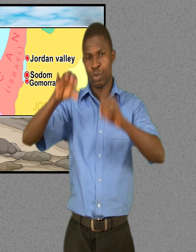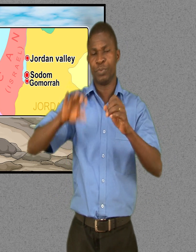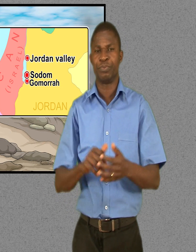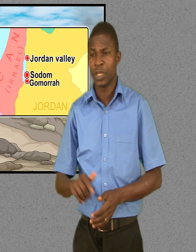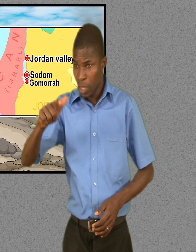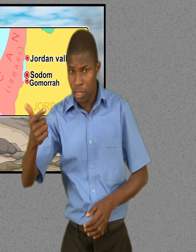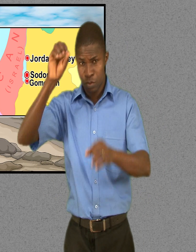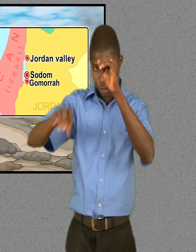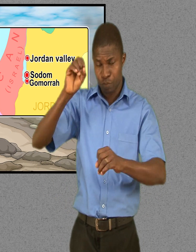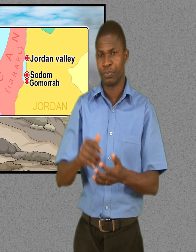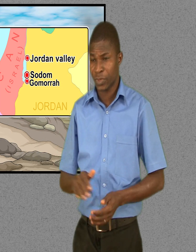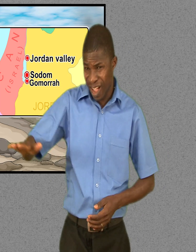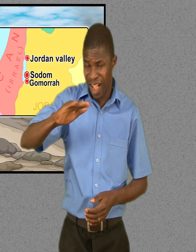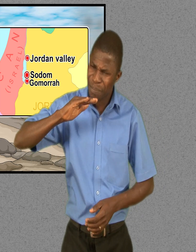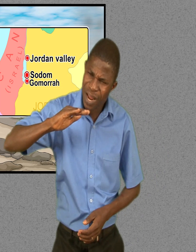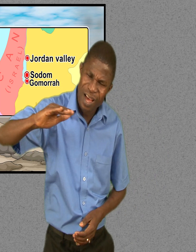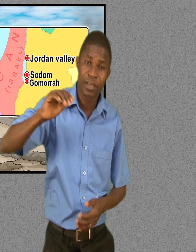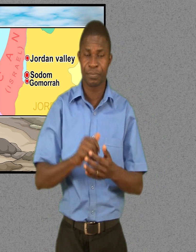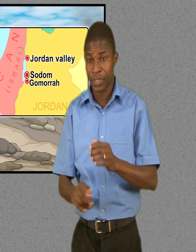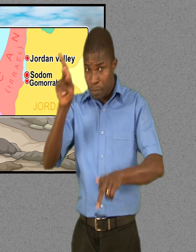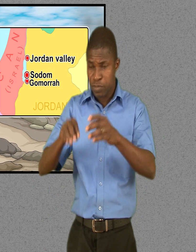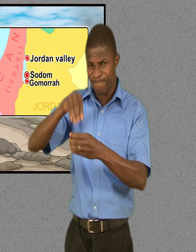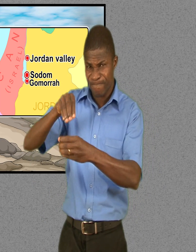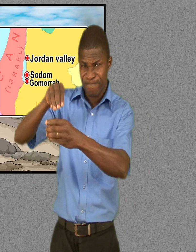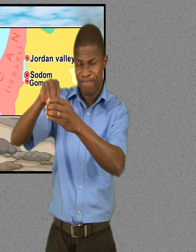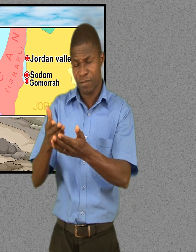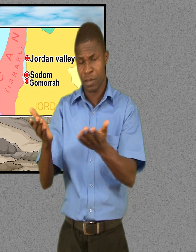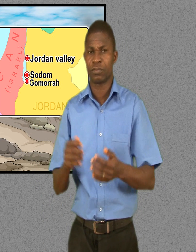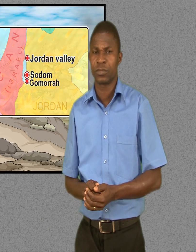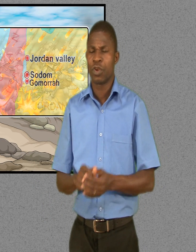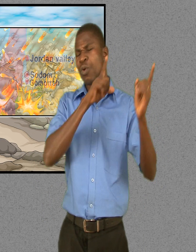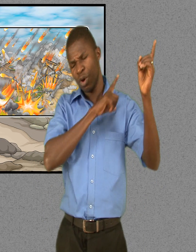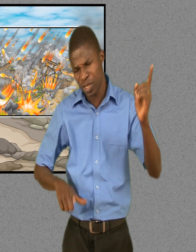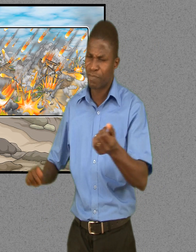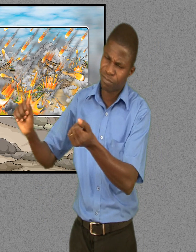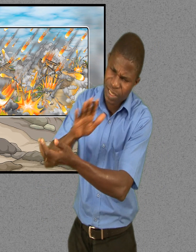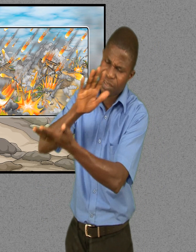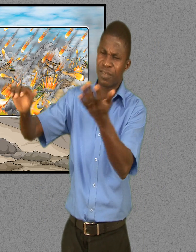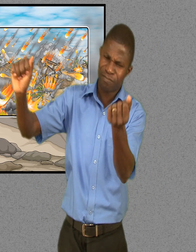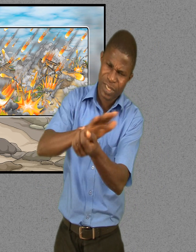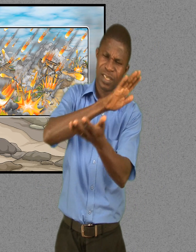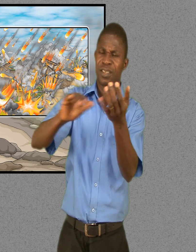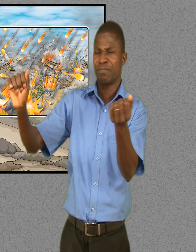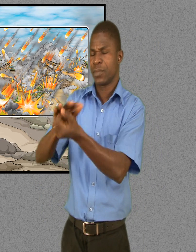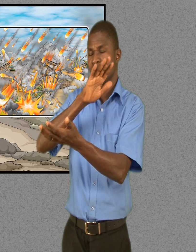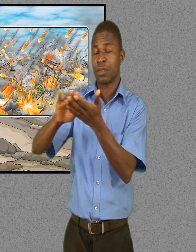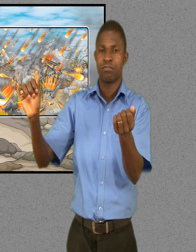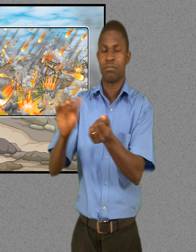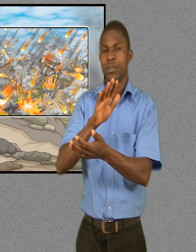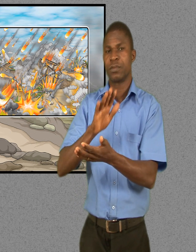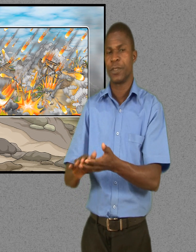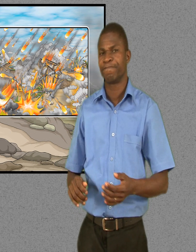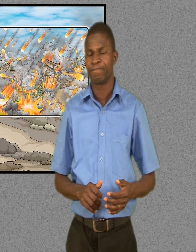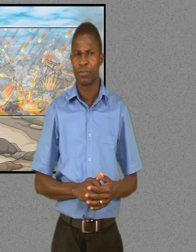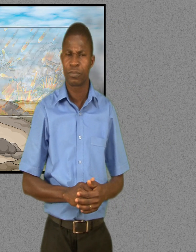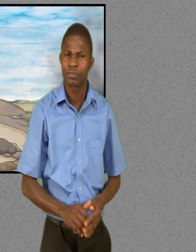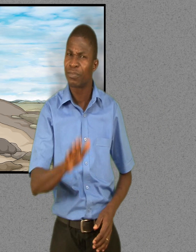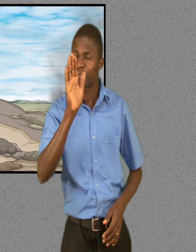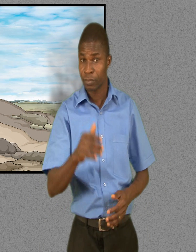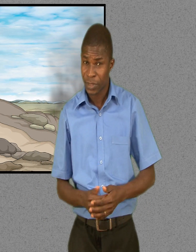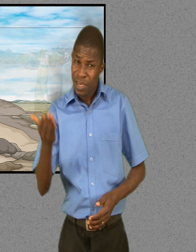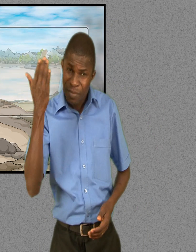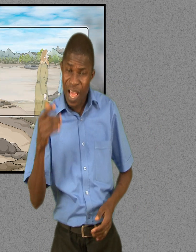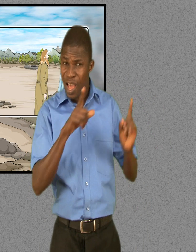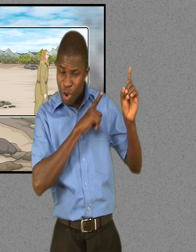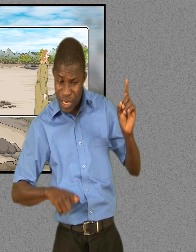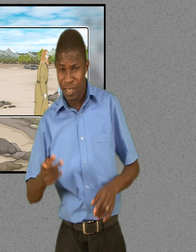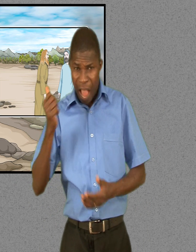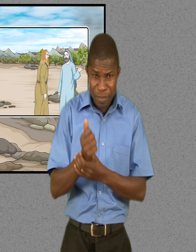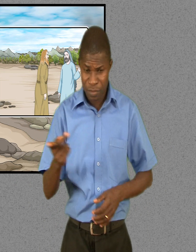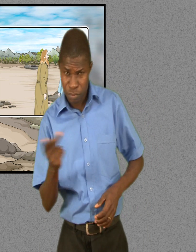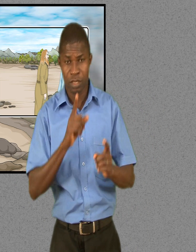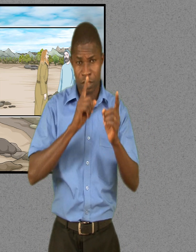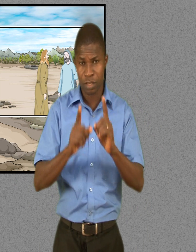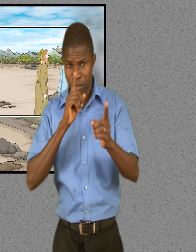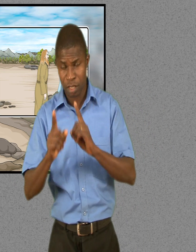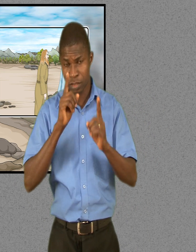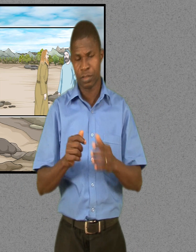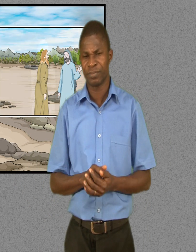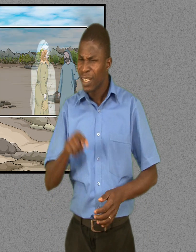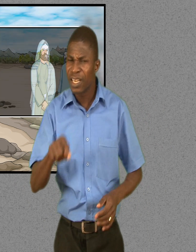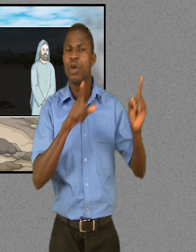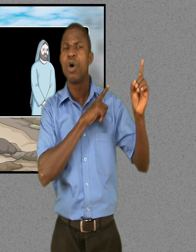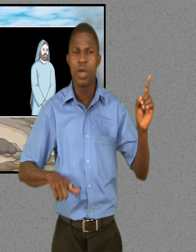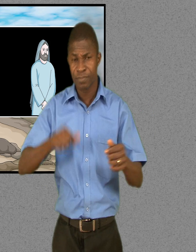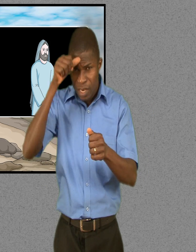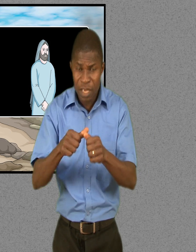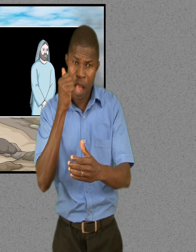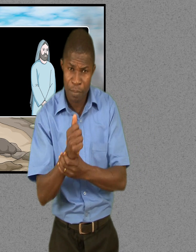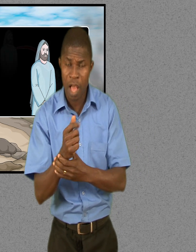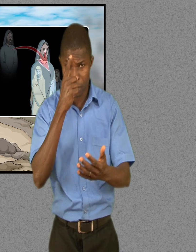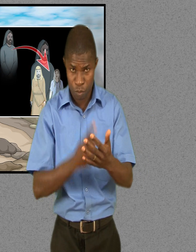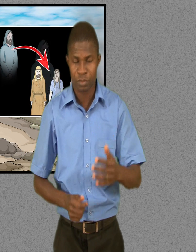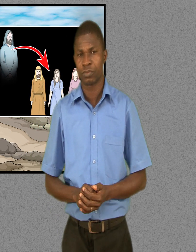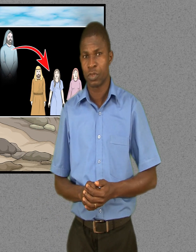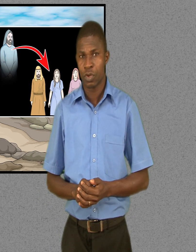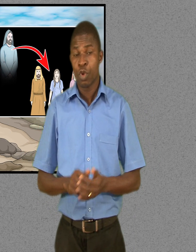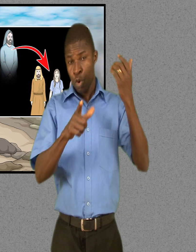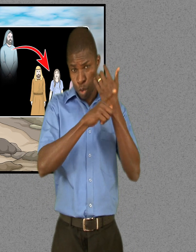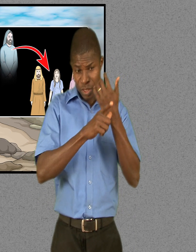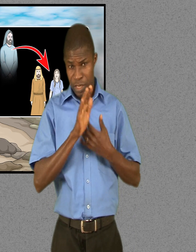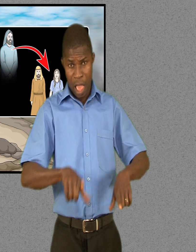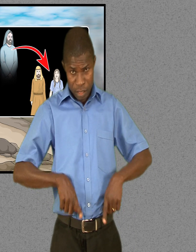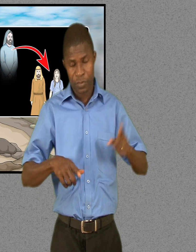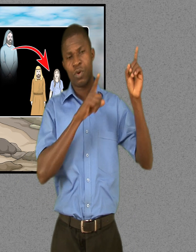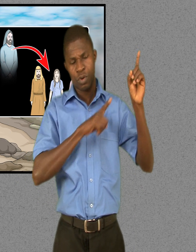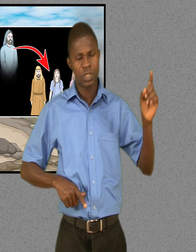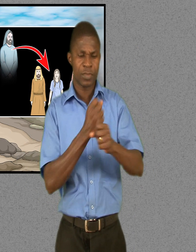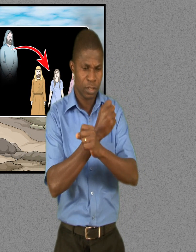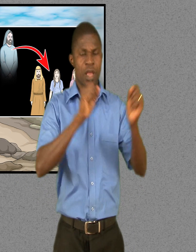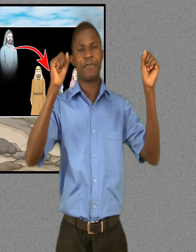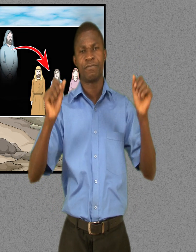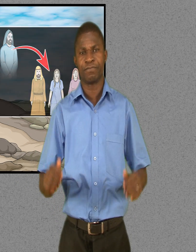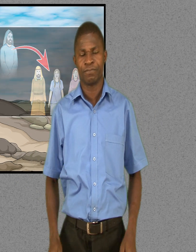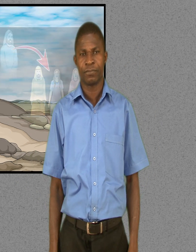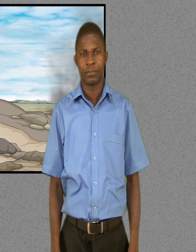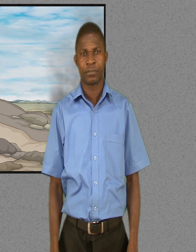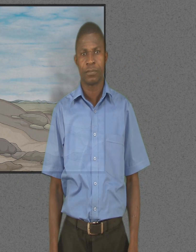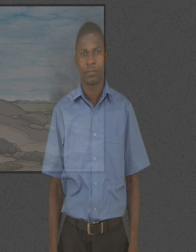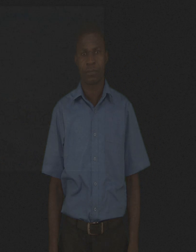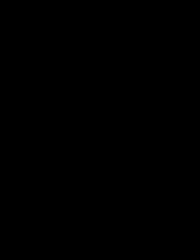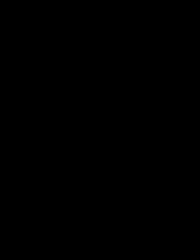So when God destroyed the cities of the plain, He remembered Abraham, and He brought Lot out of the catastrophe that destroyed the cities where he had lived.